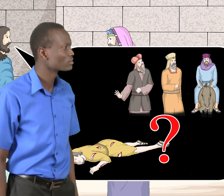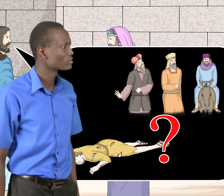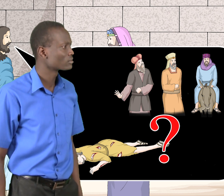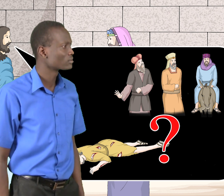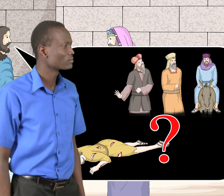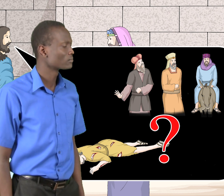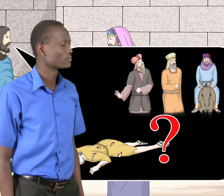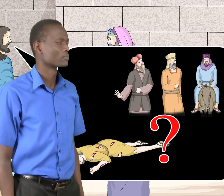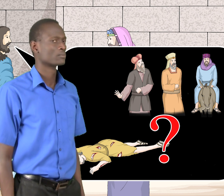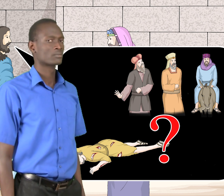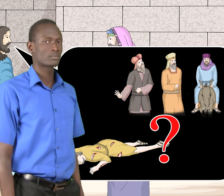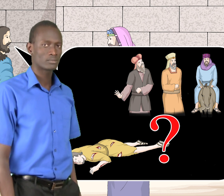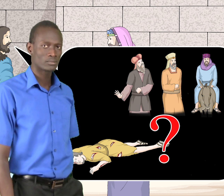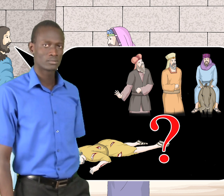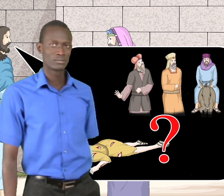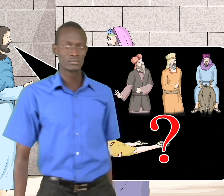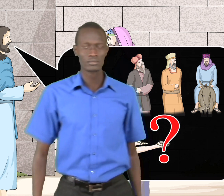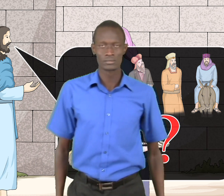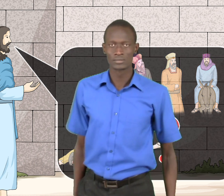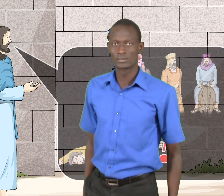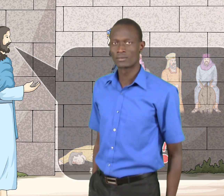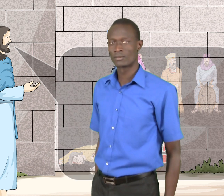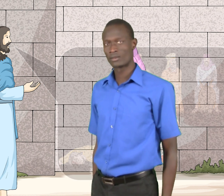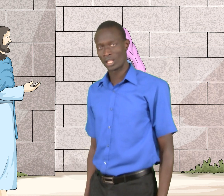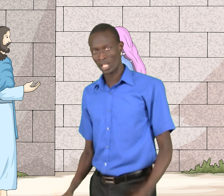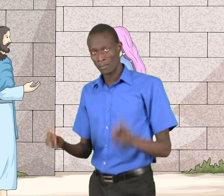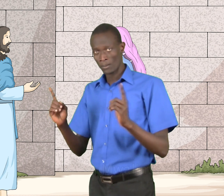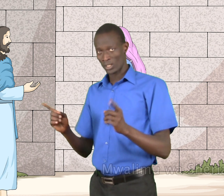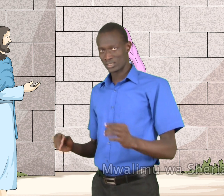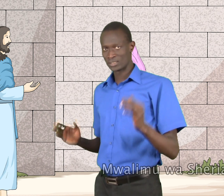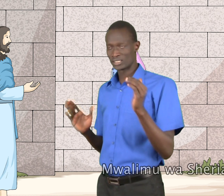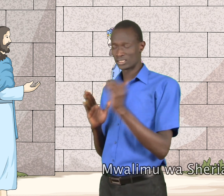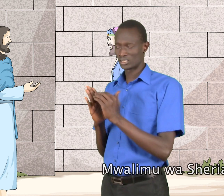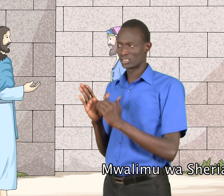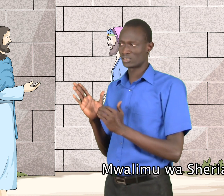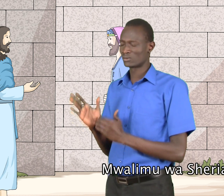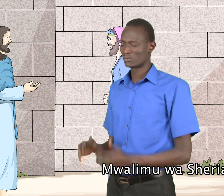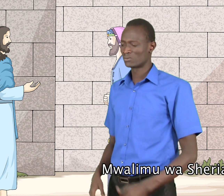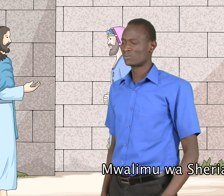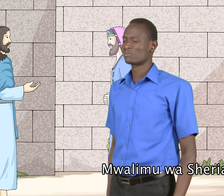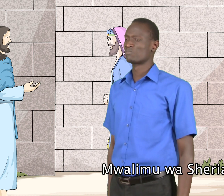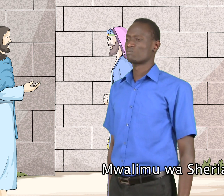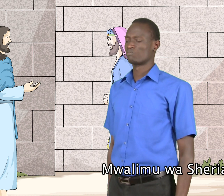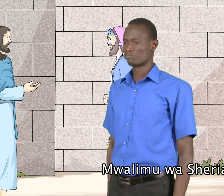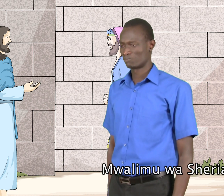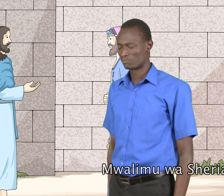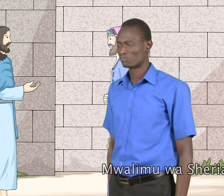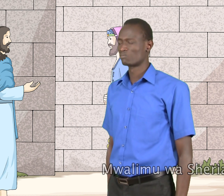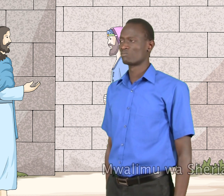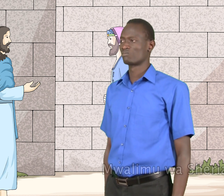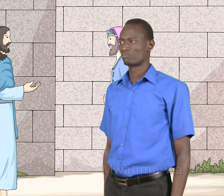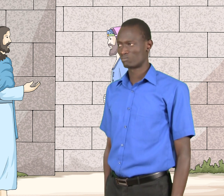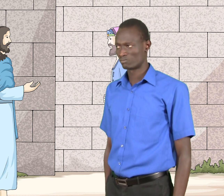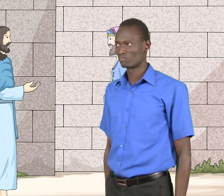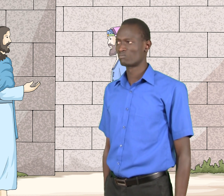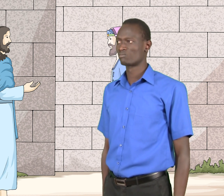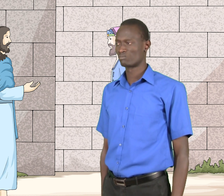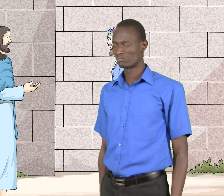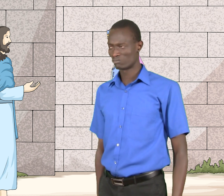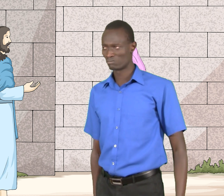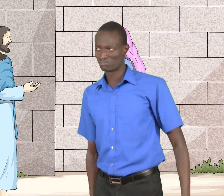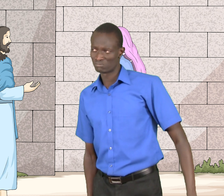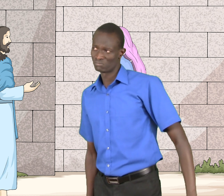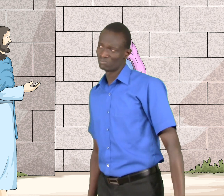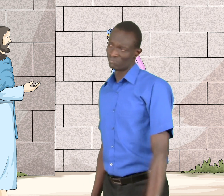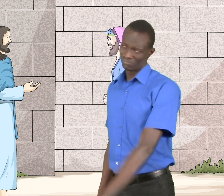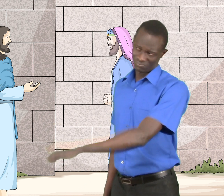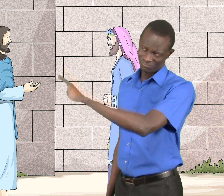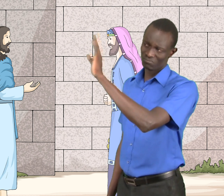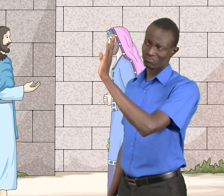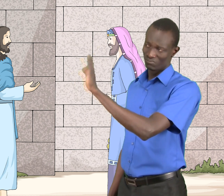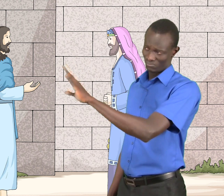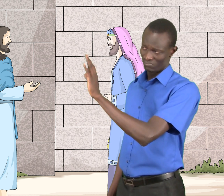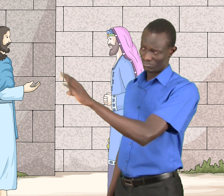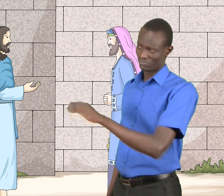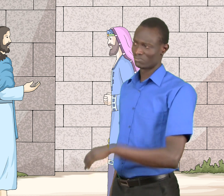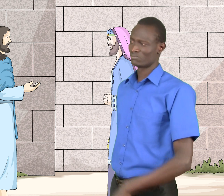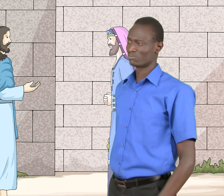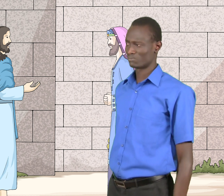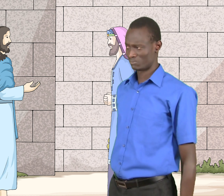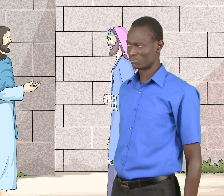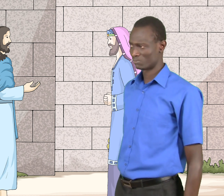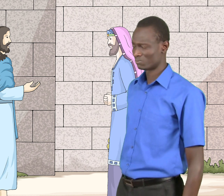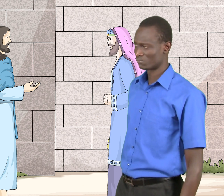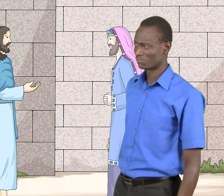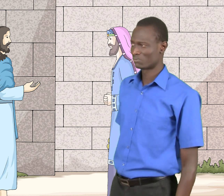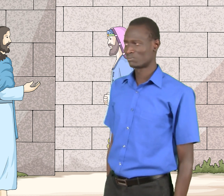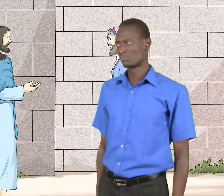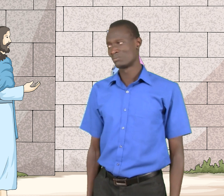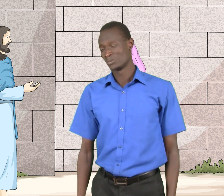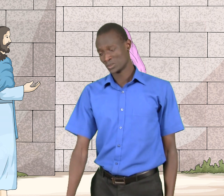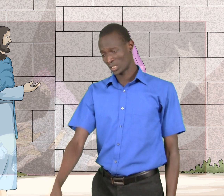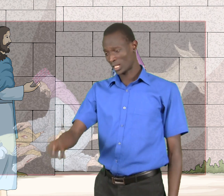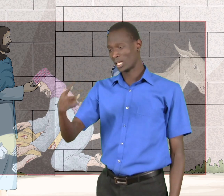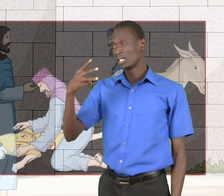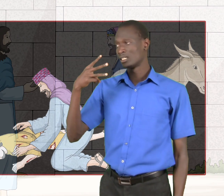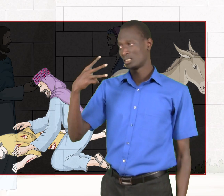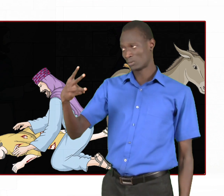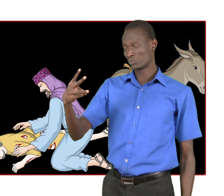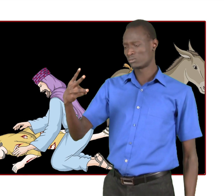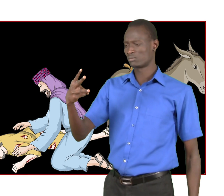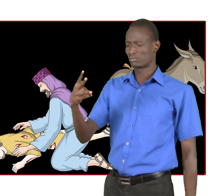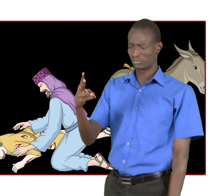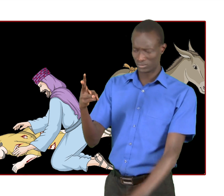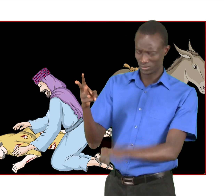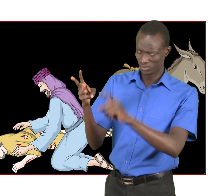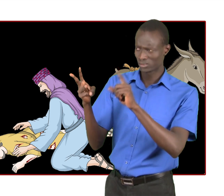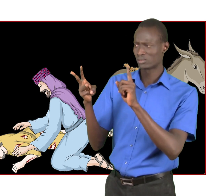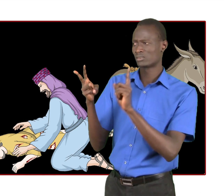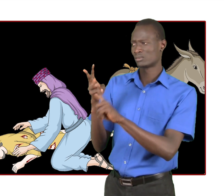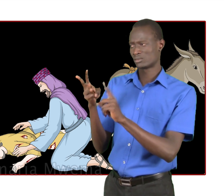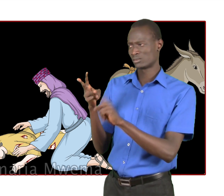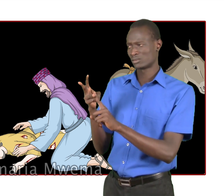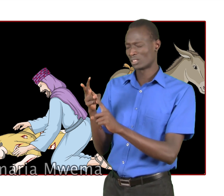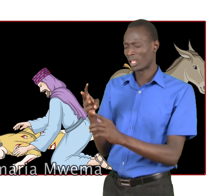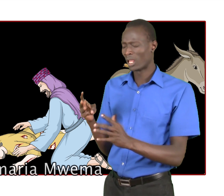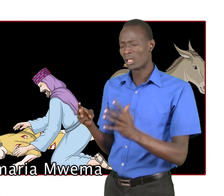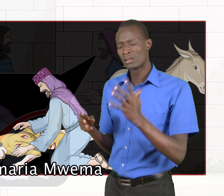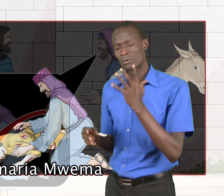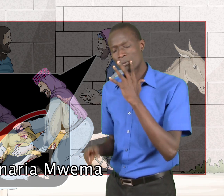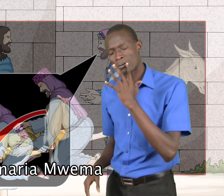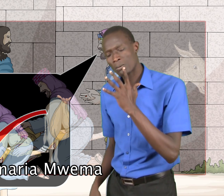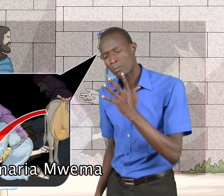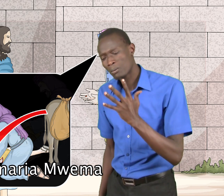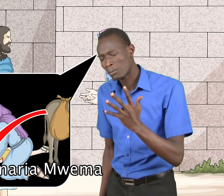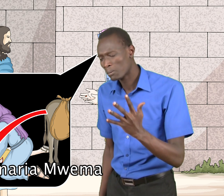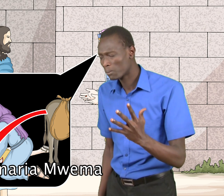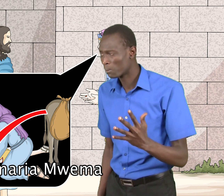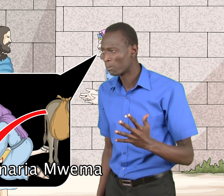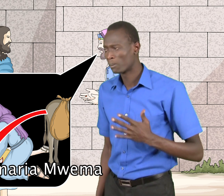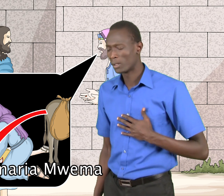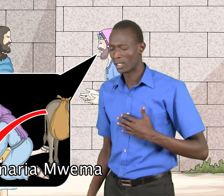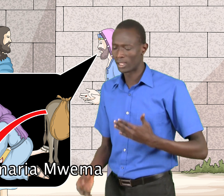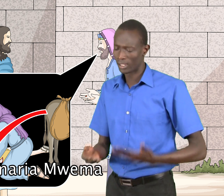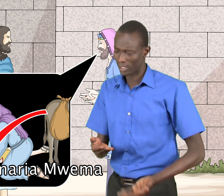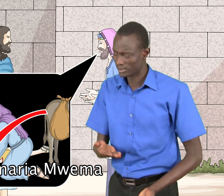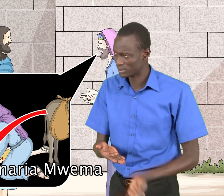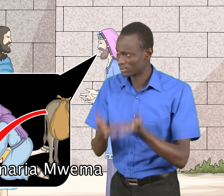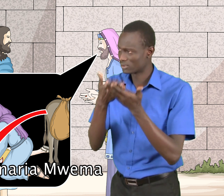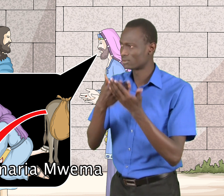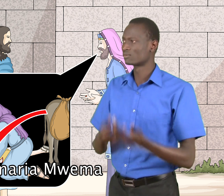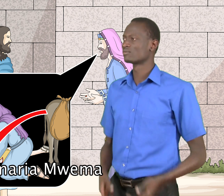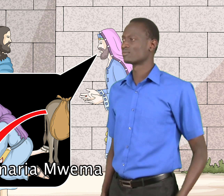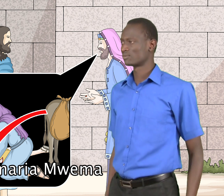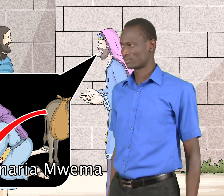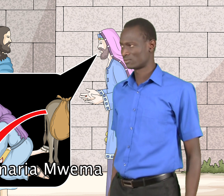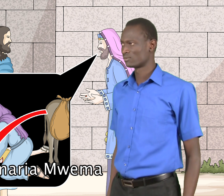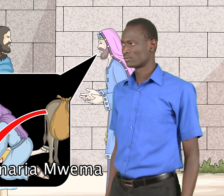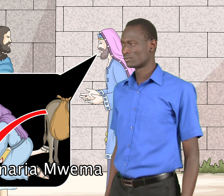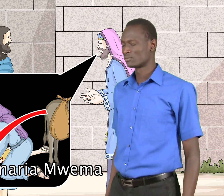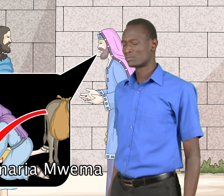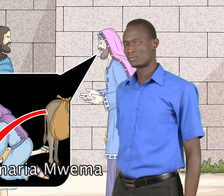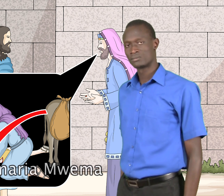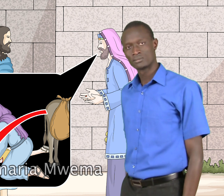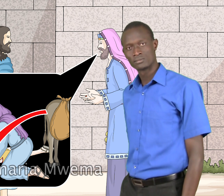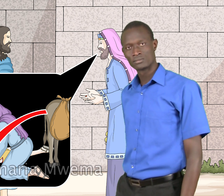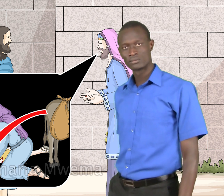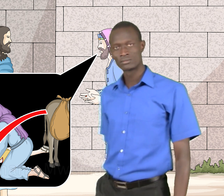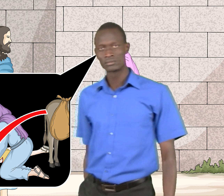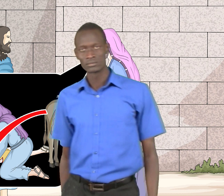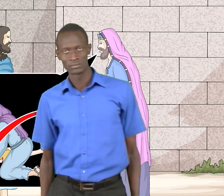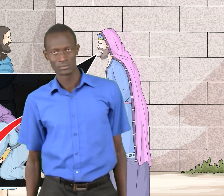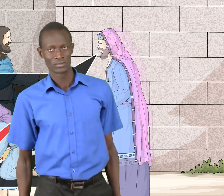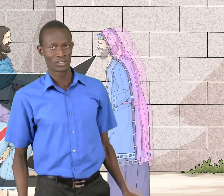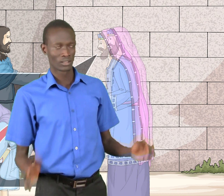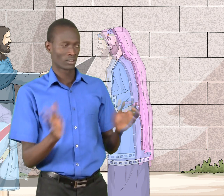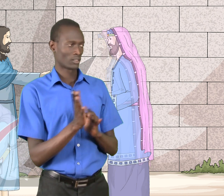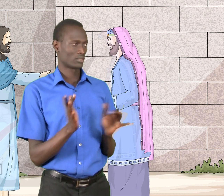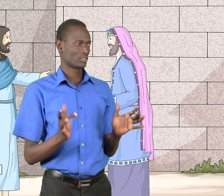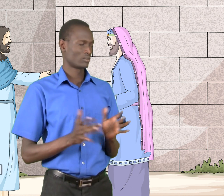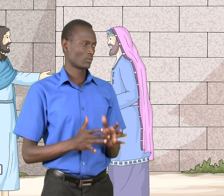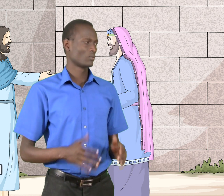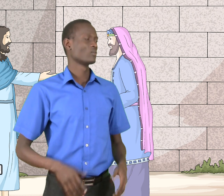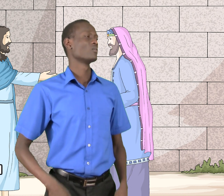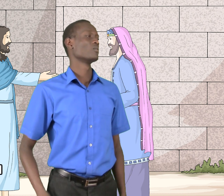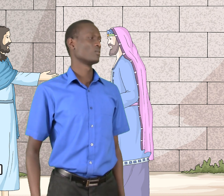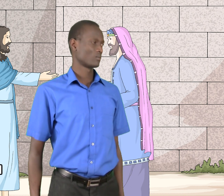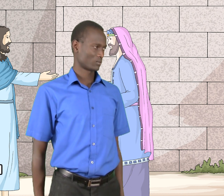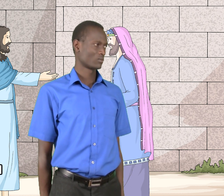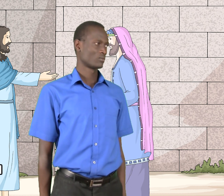“The one who showed him mercy,” replied the expert in the law.